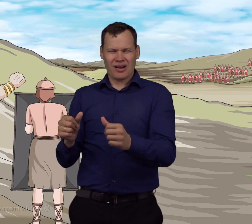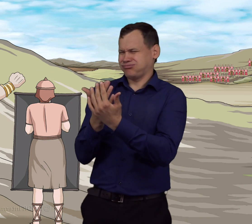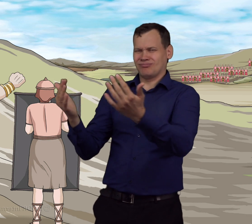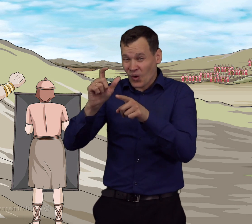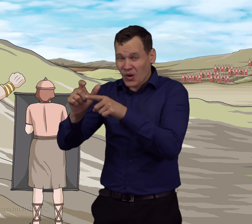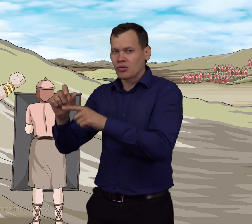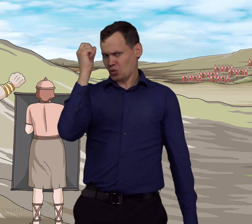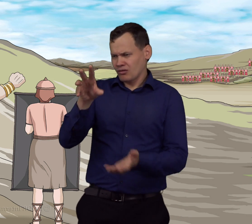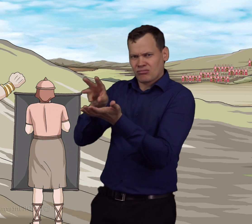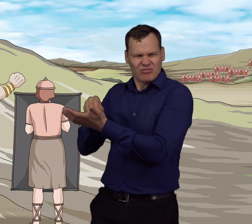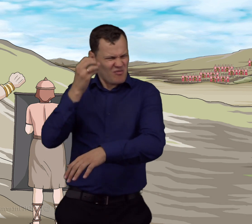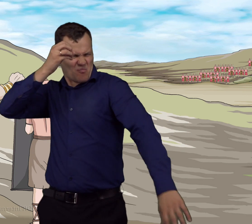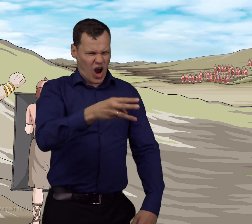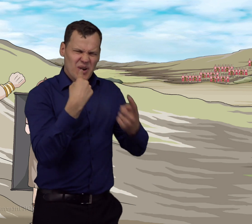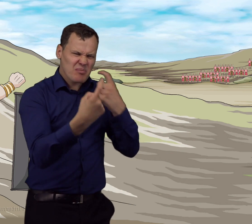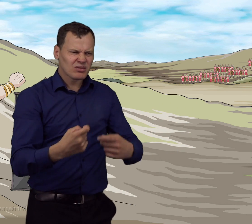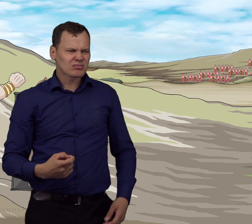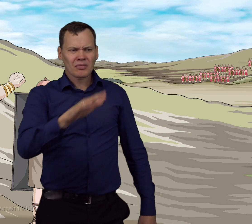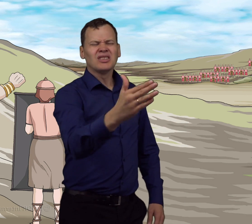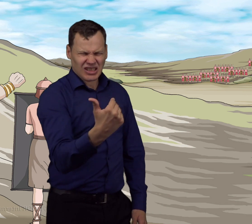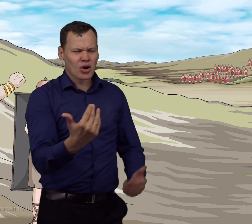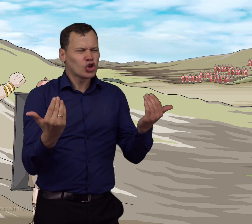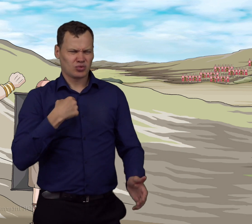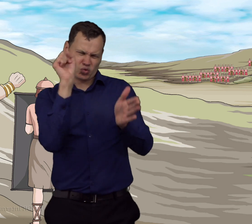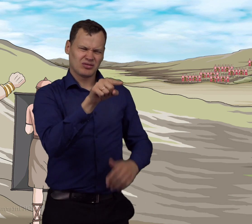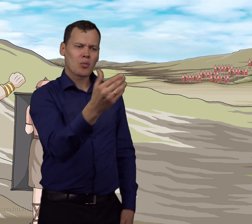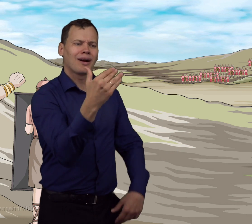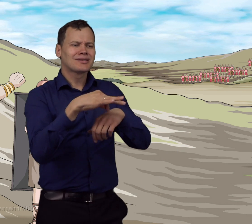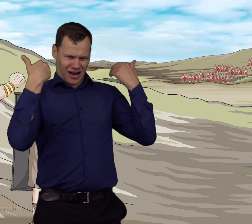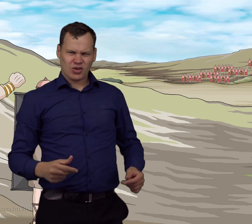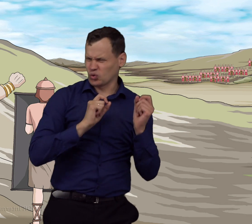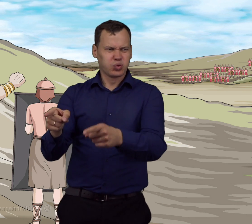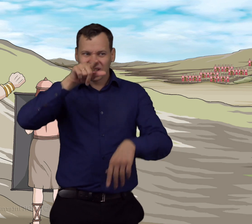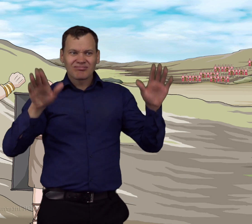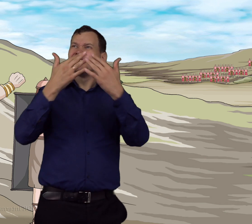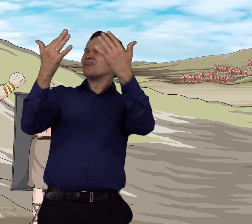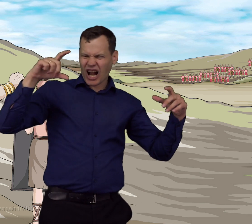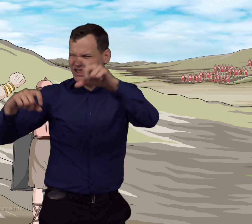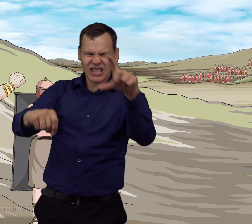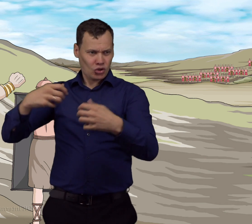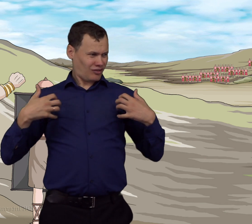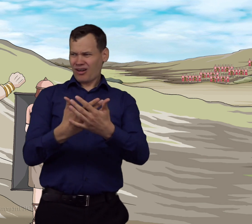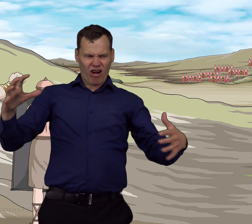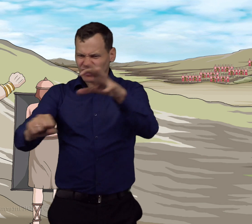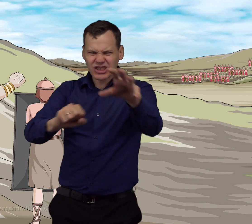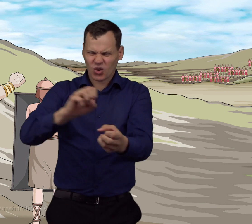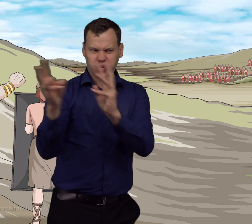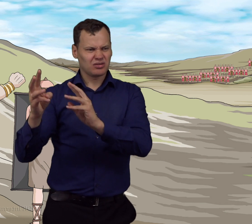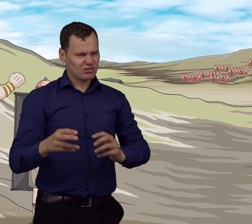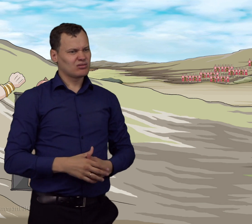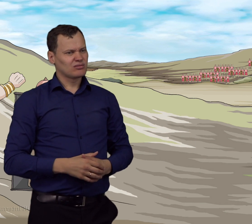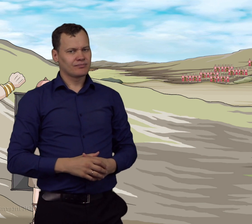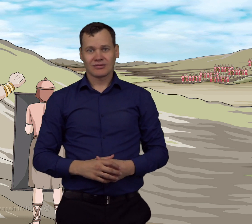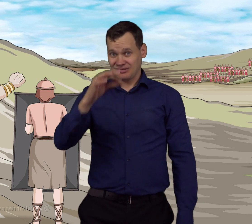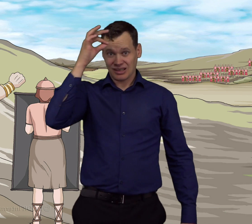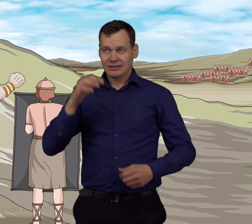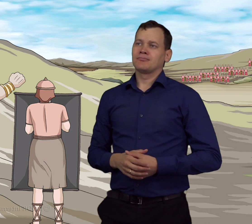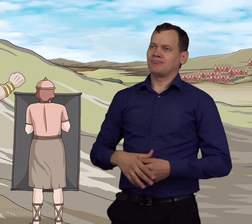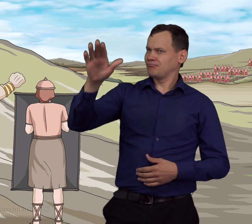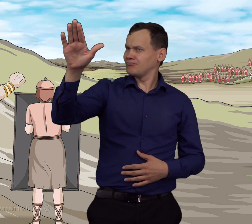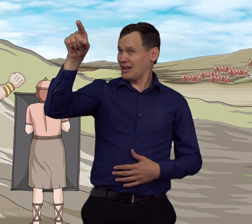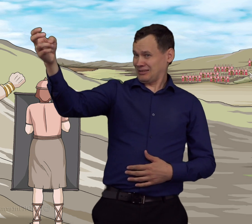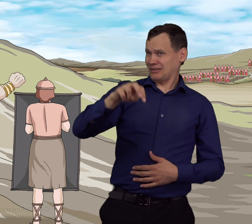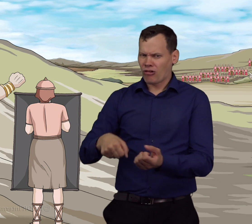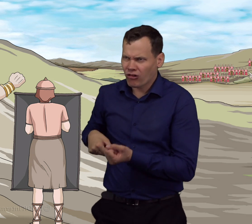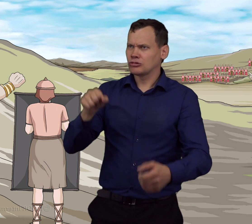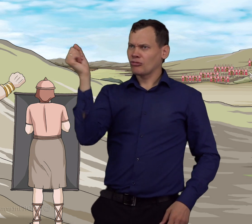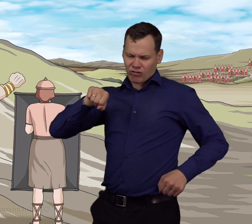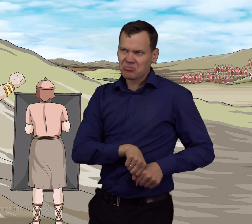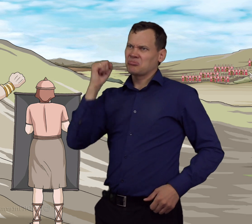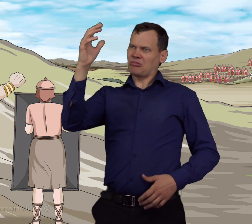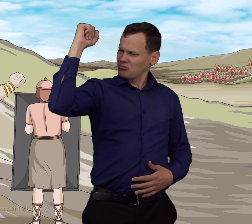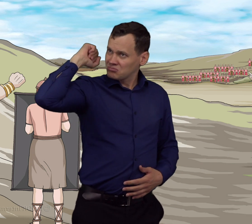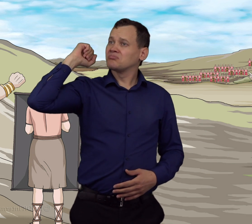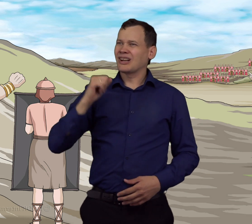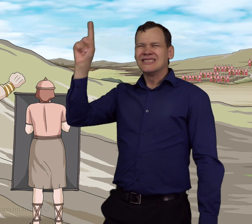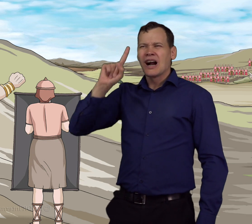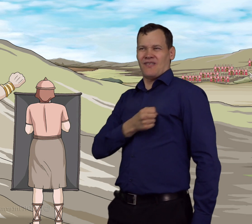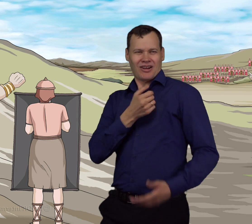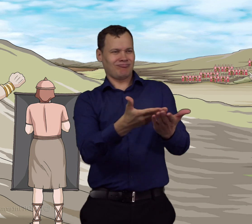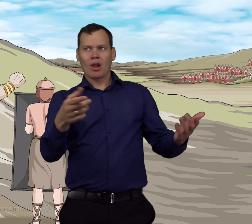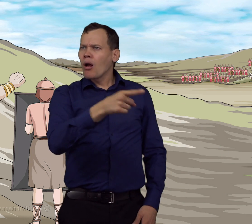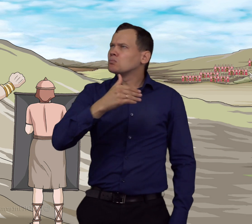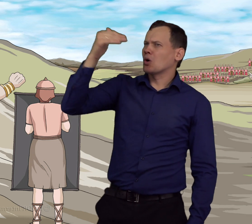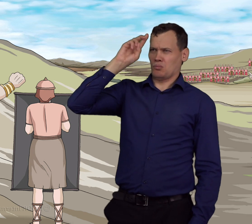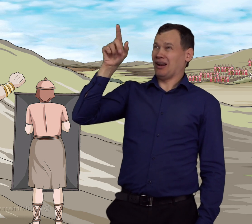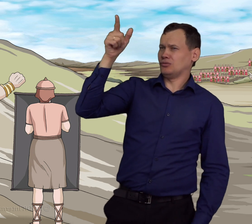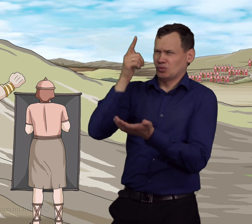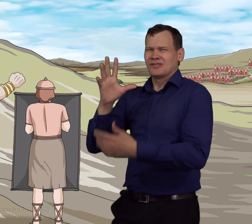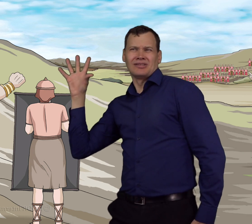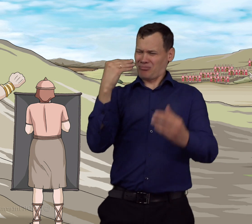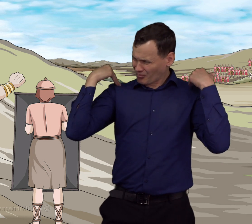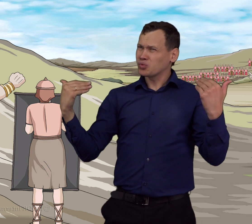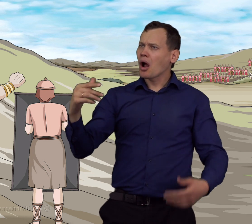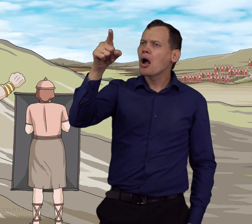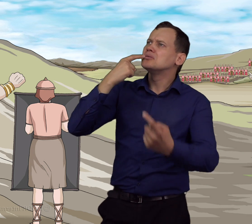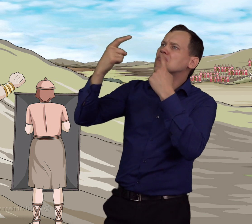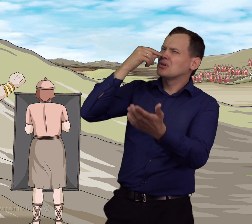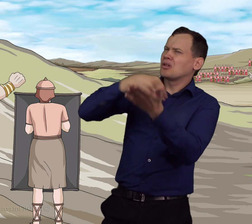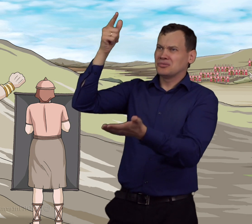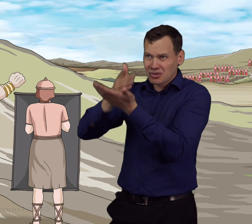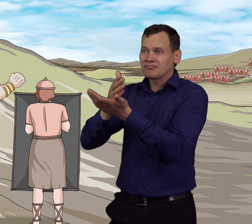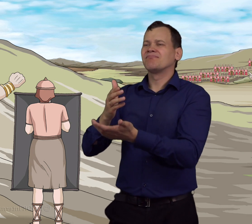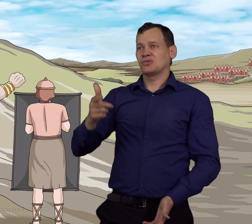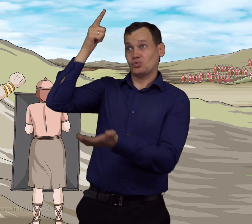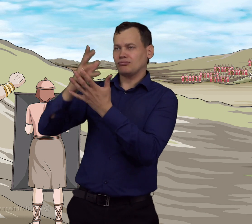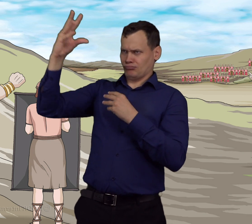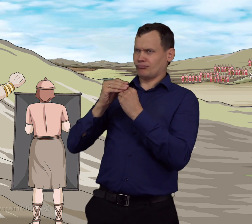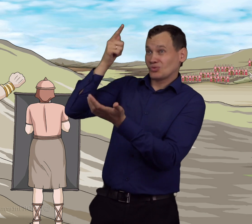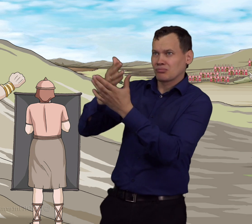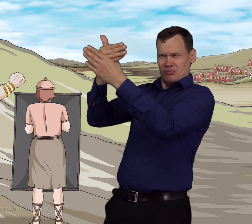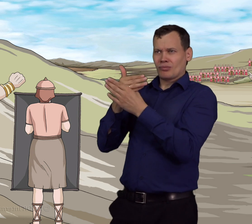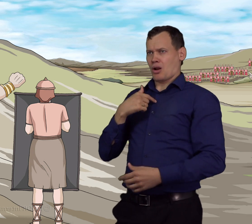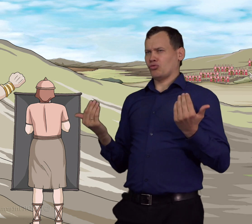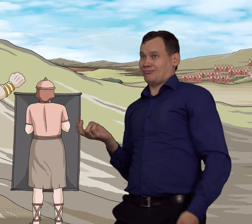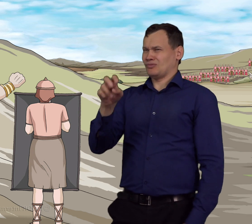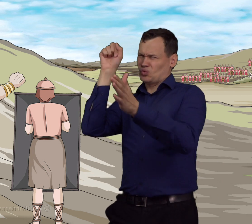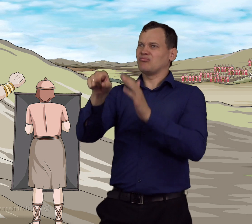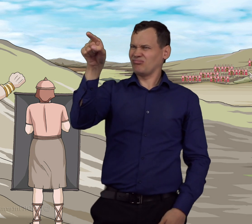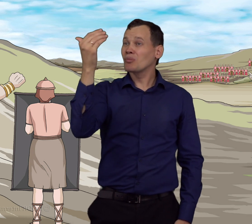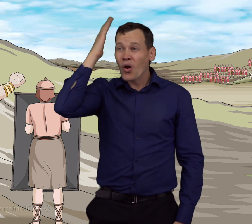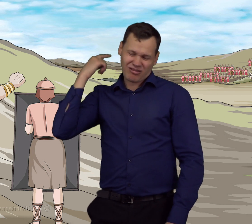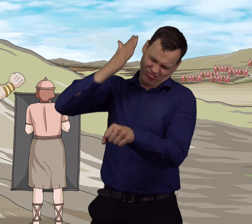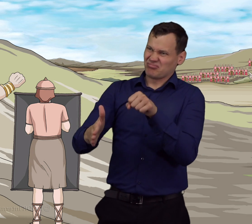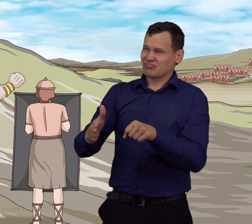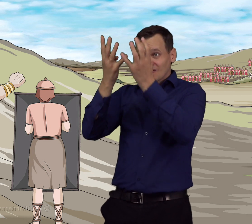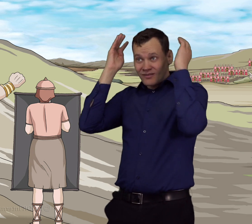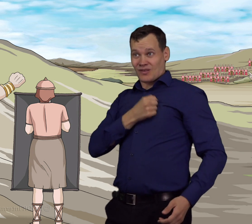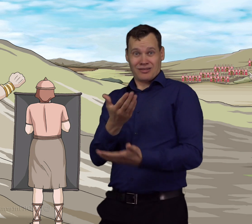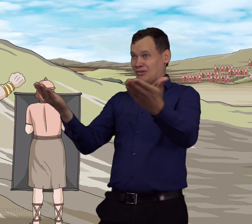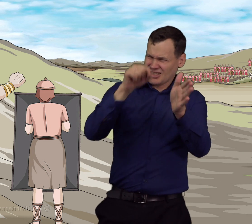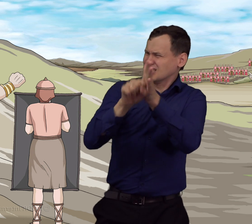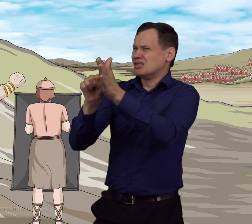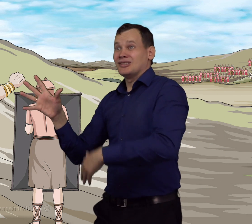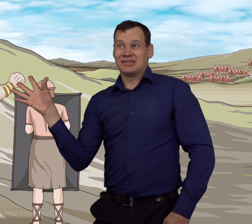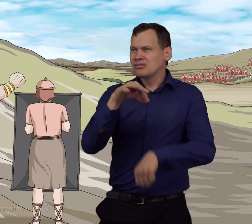“Come here,” he called to David, “and I will give your flesh to the birds of the air and the beasts of the field!” But David said to the Philistine, “You come against me with sword and spear and javelin, but I come against you in the name of the LORD of Hosts, the God of the armies of Israel, whom you have defied.